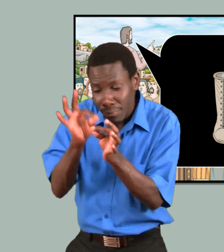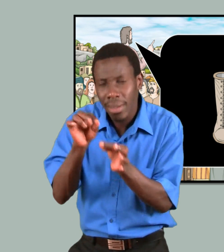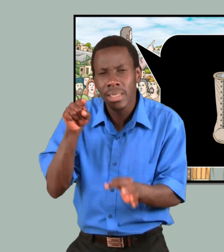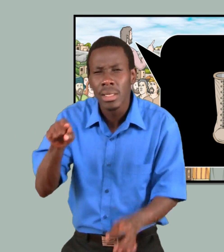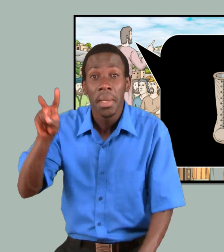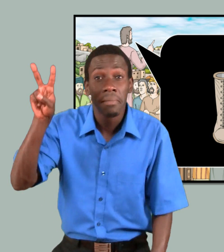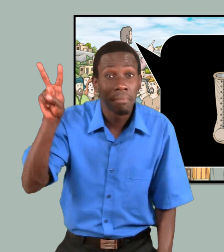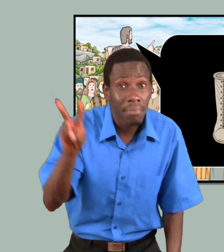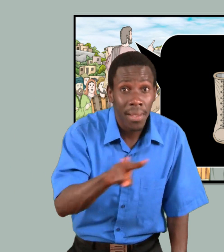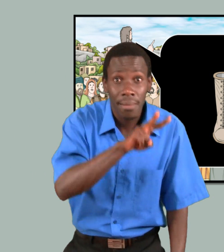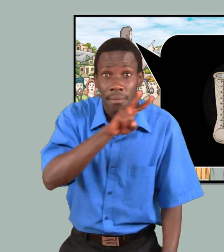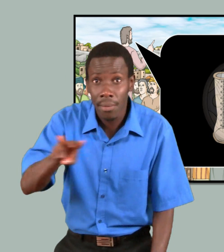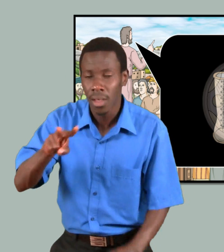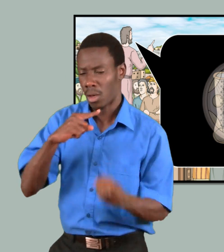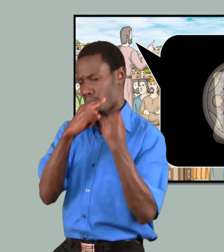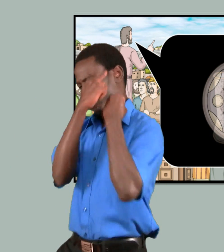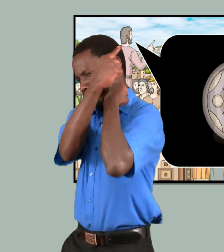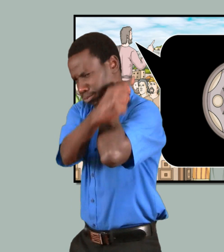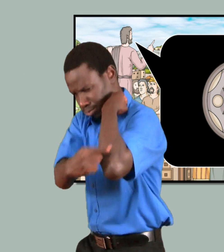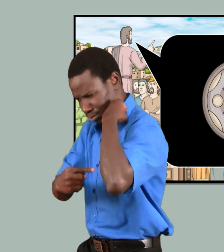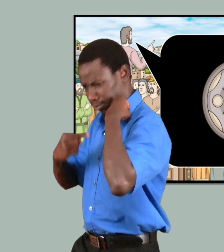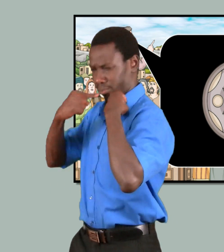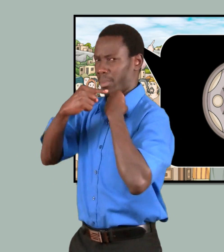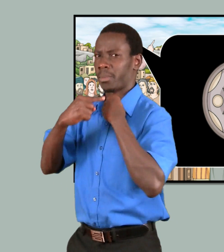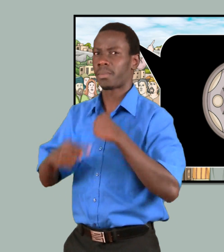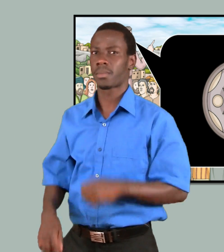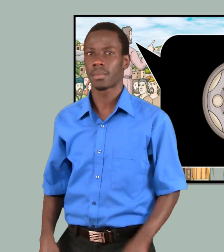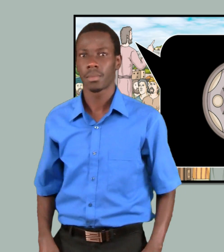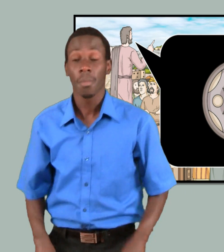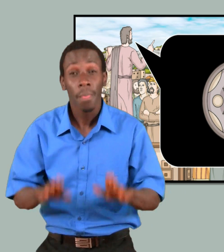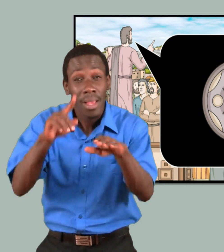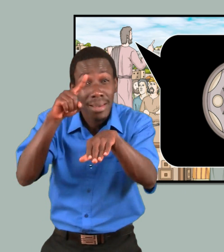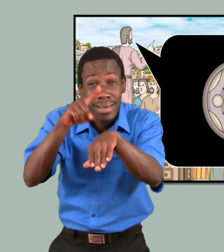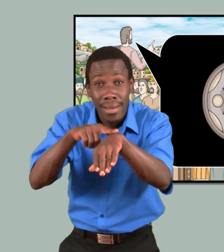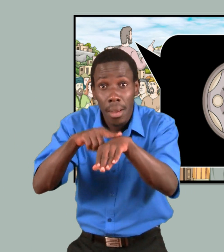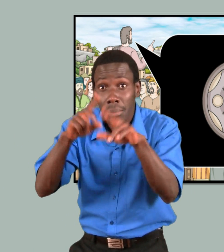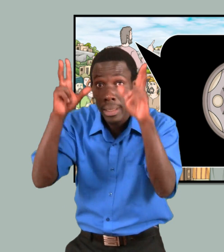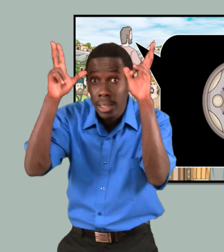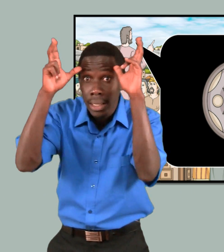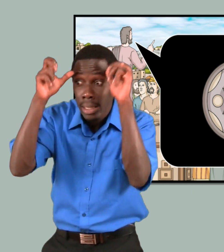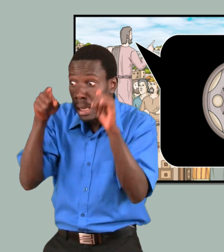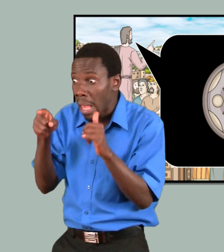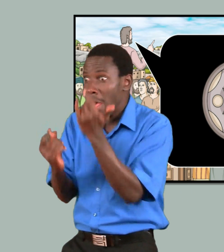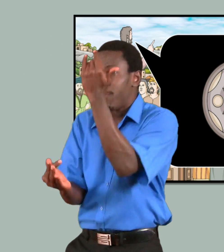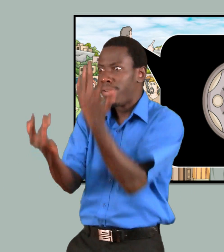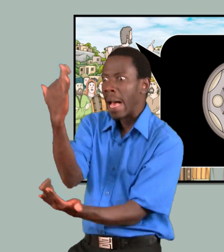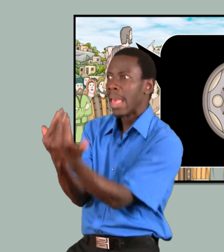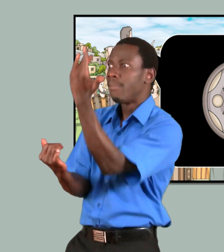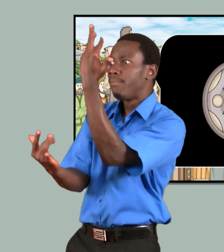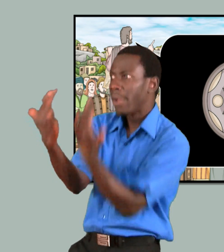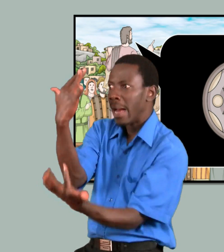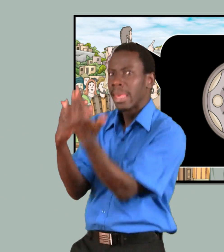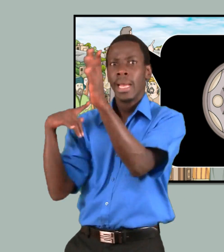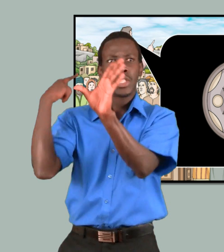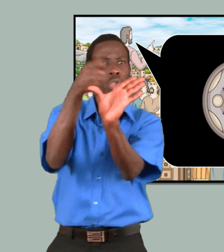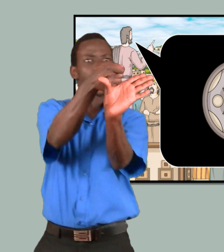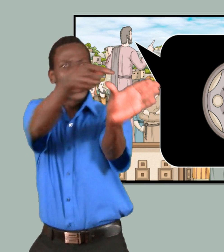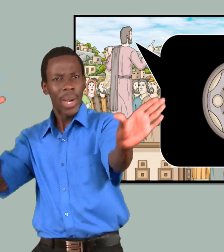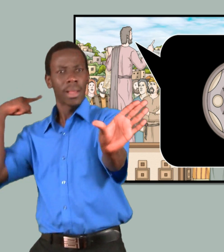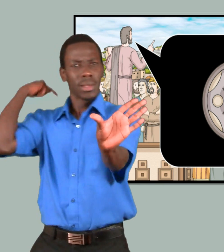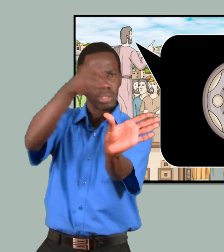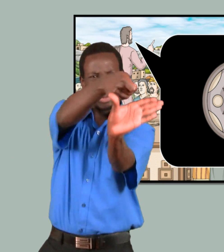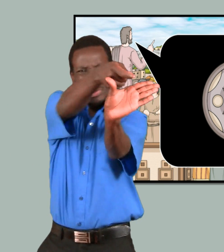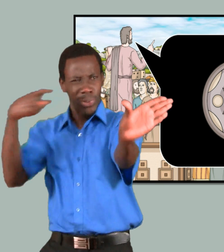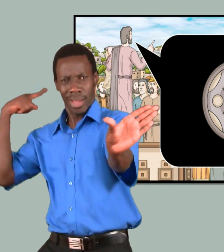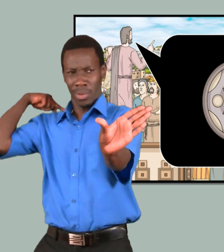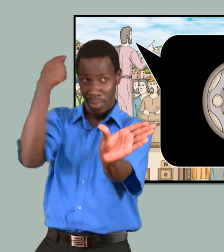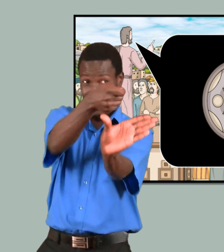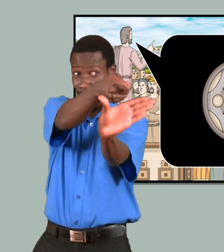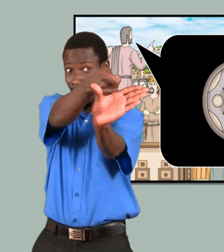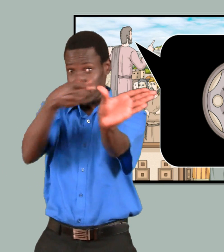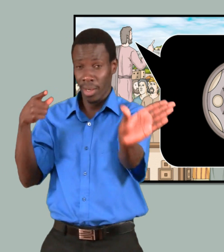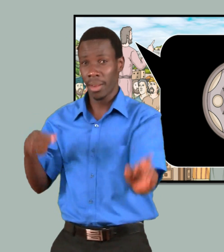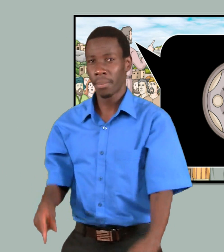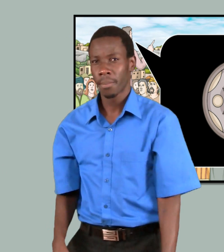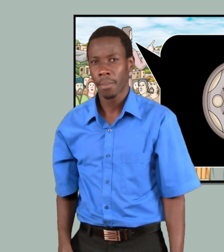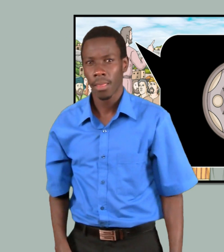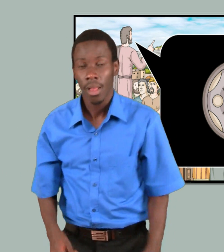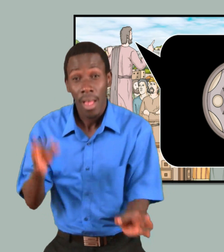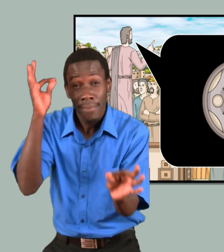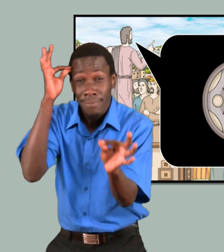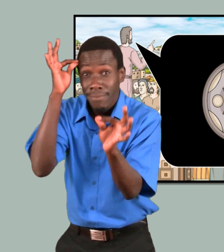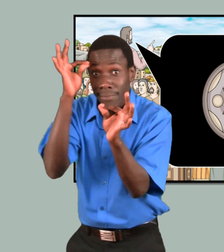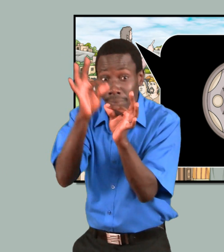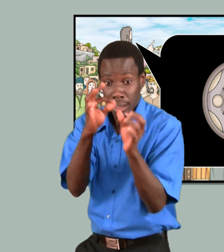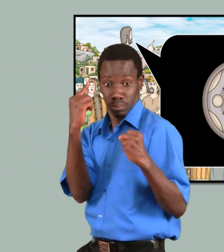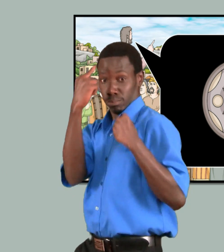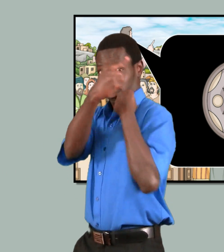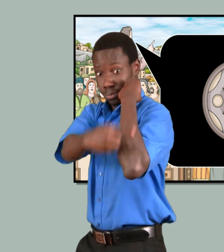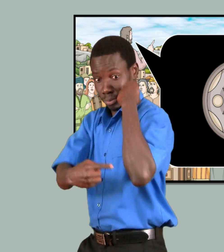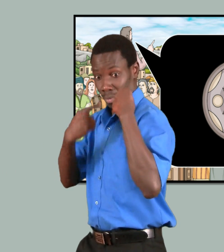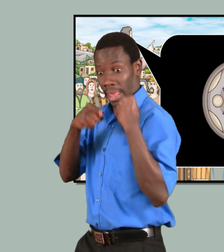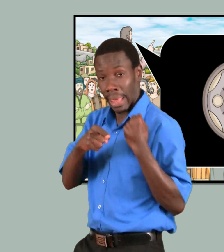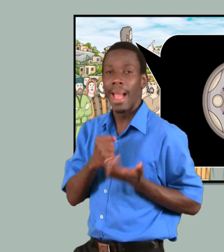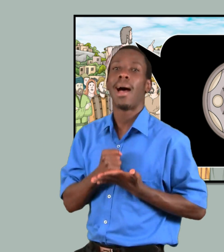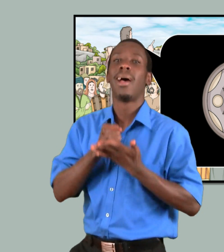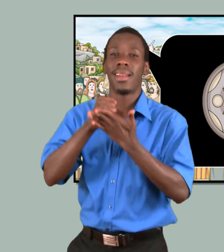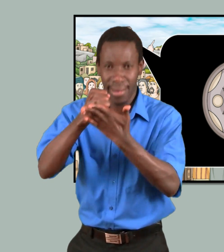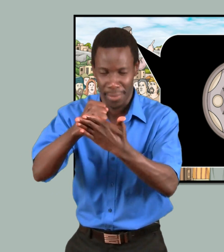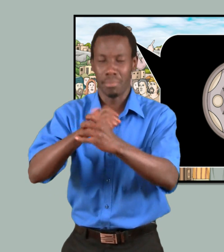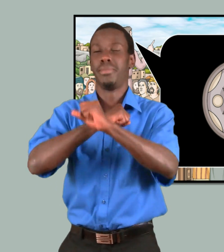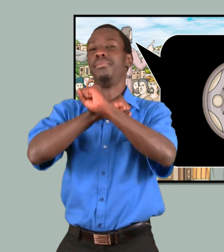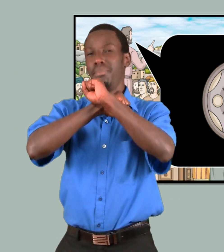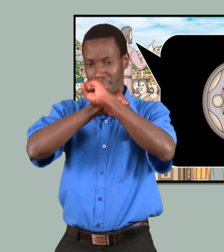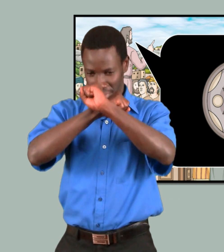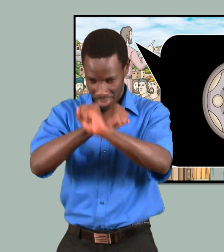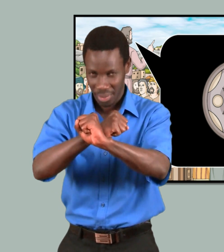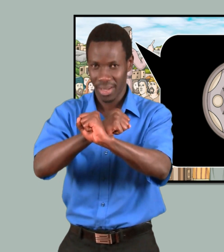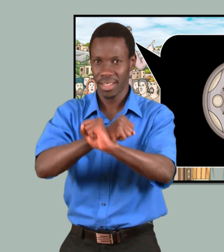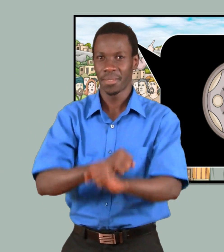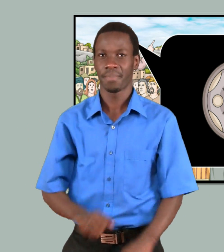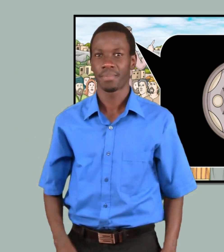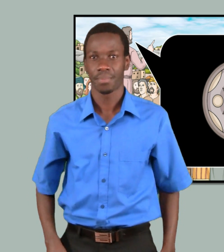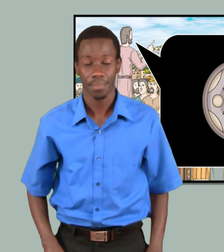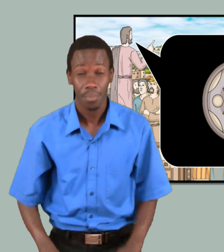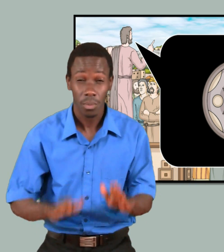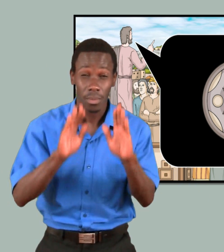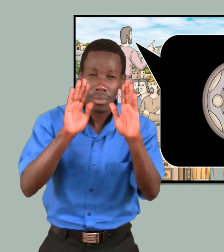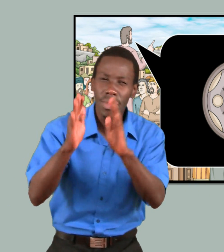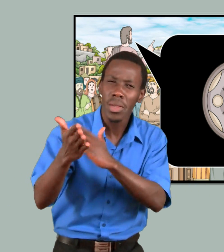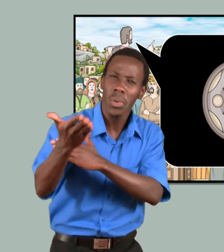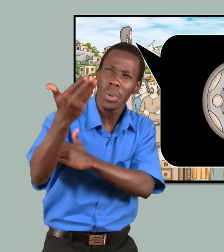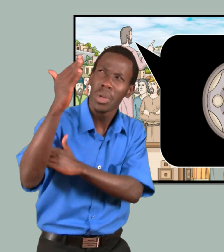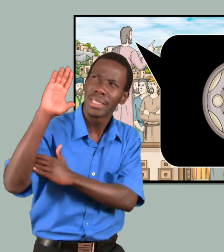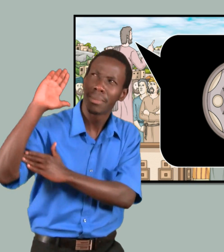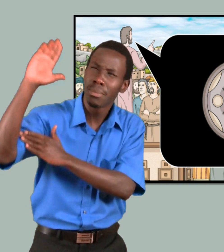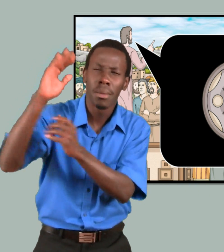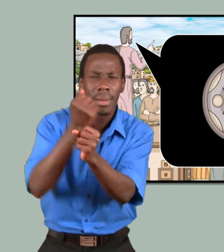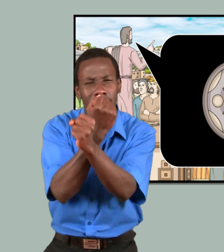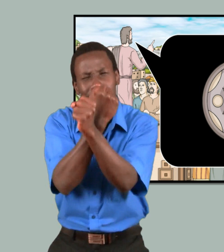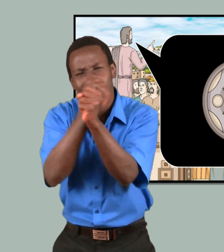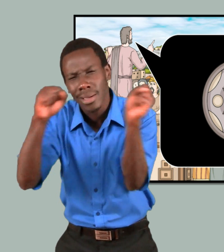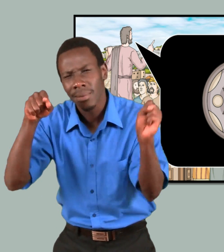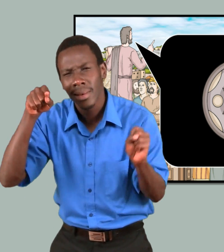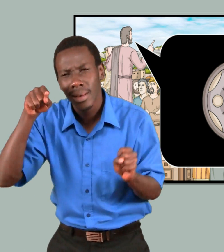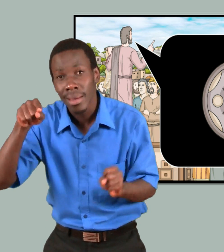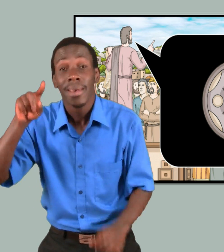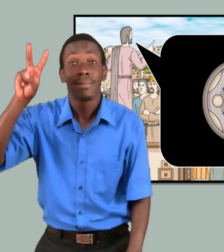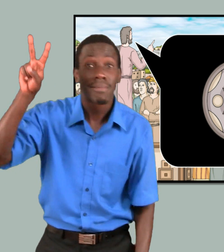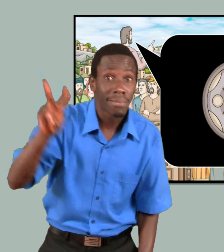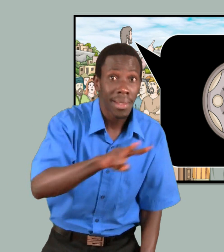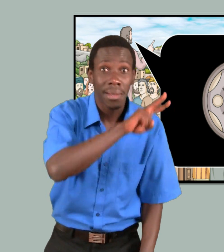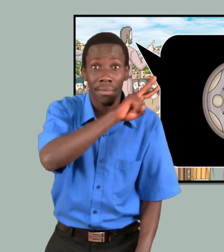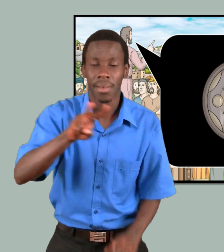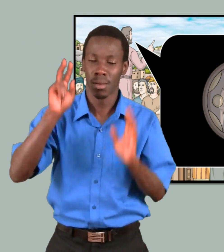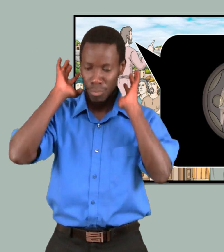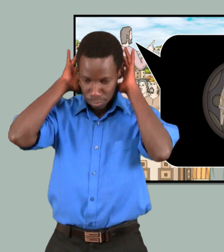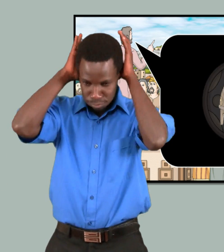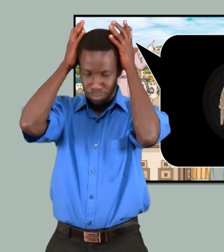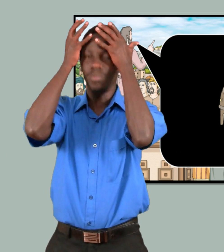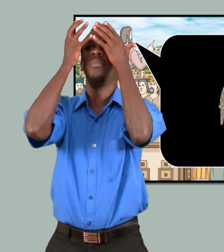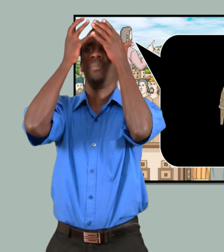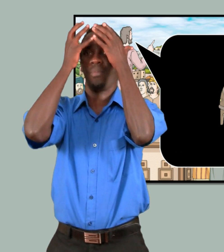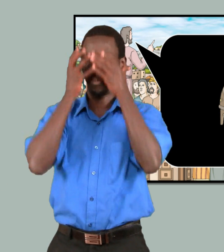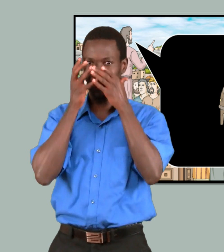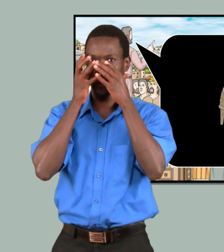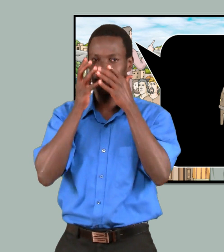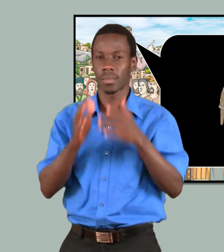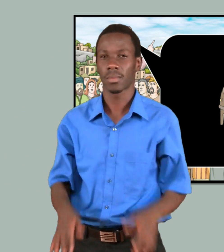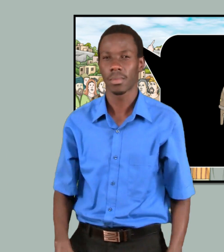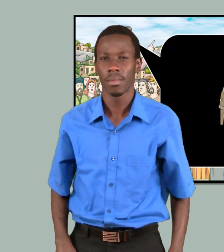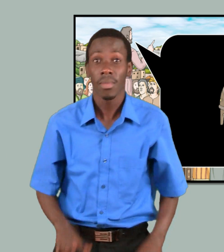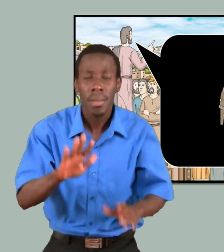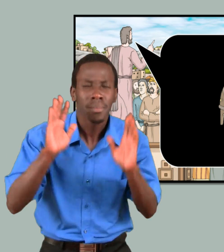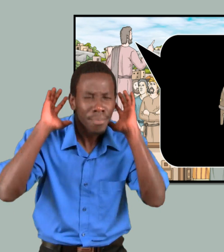In addition to all this, take up the shield of faith, with which you can extinguish all the flaming arrows of the evil one.